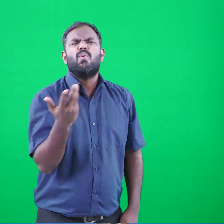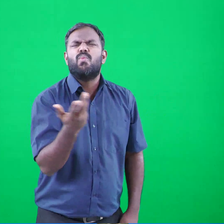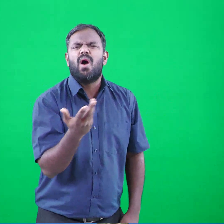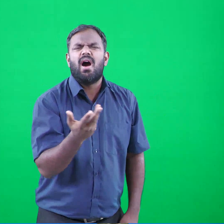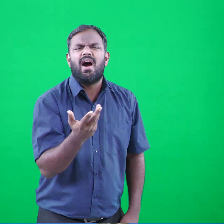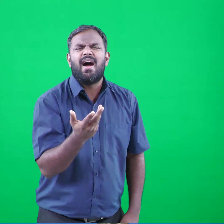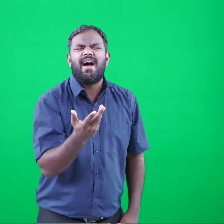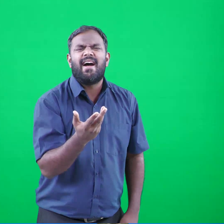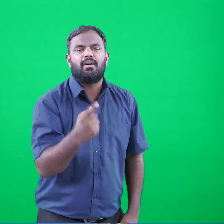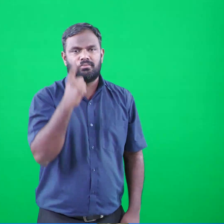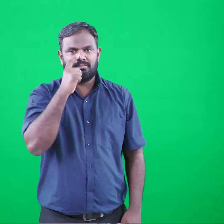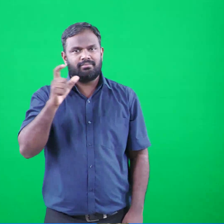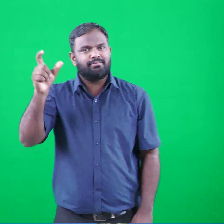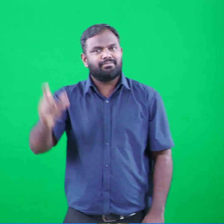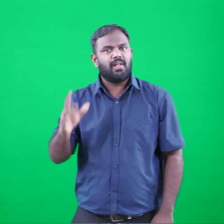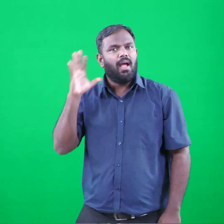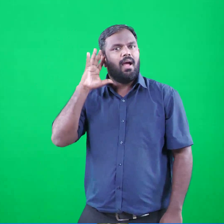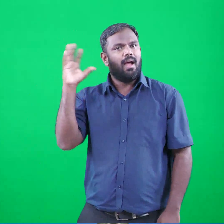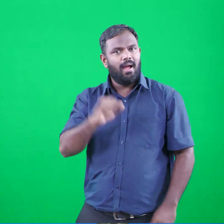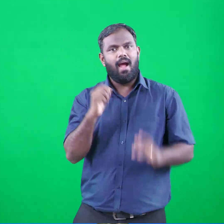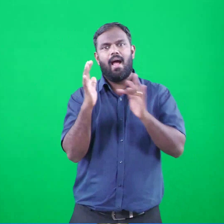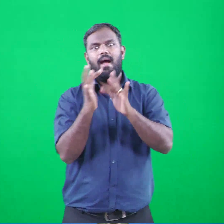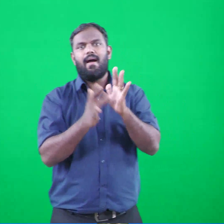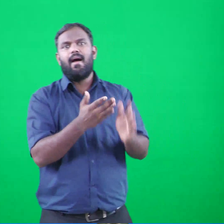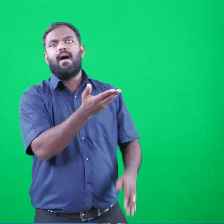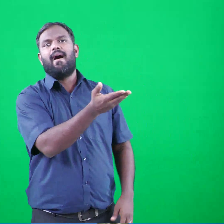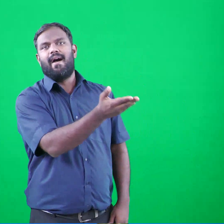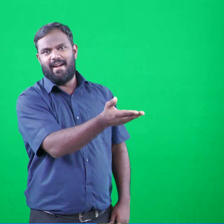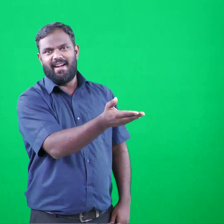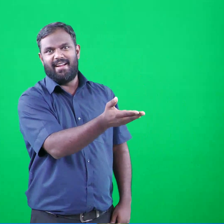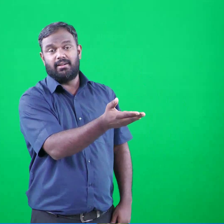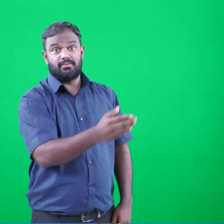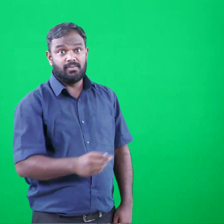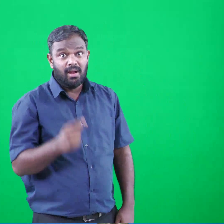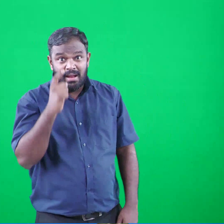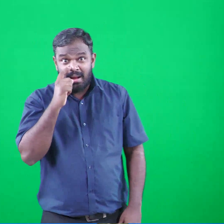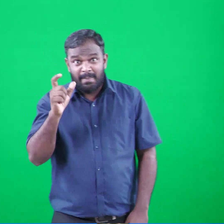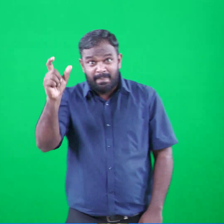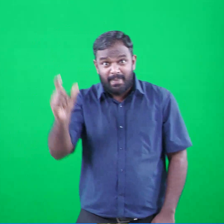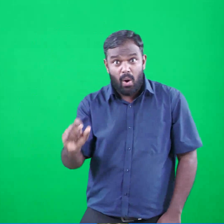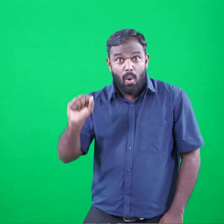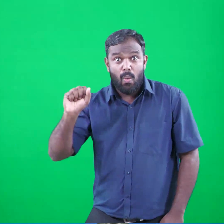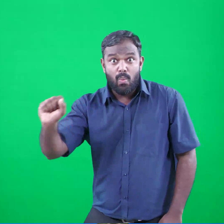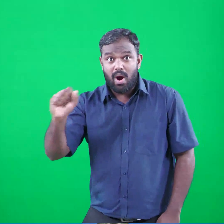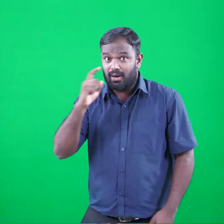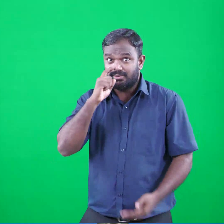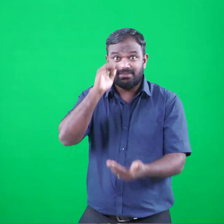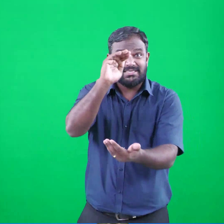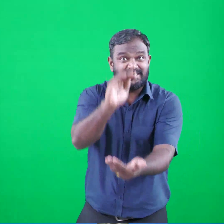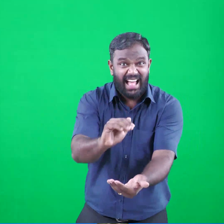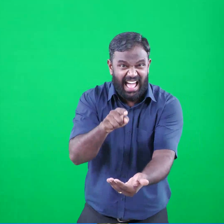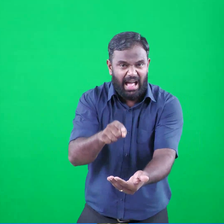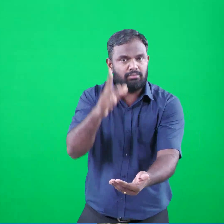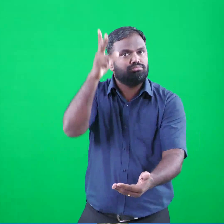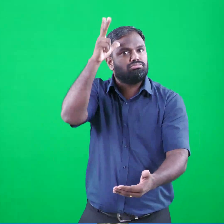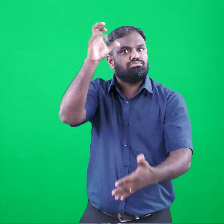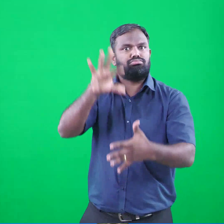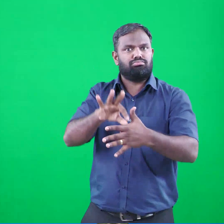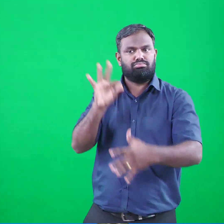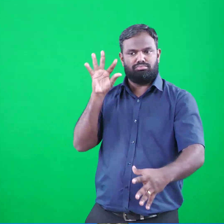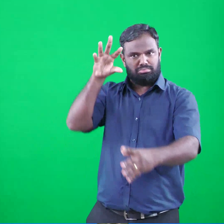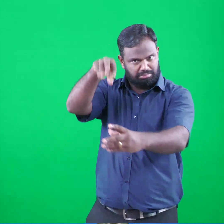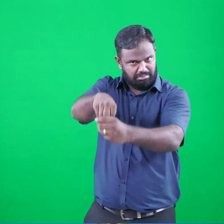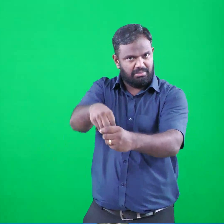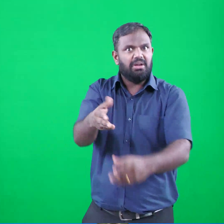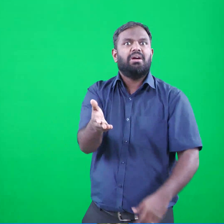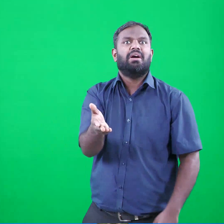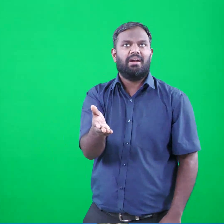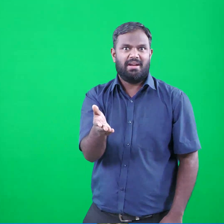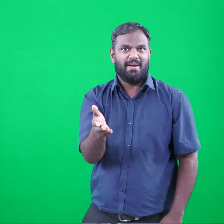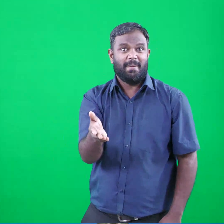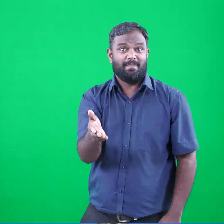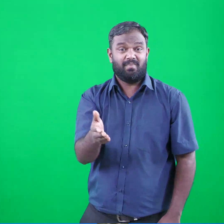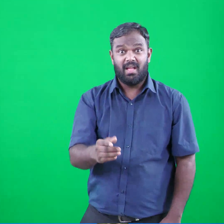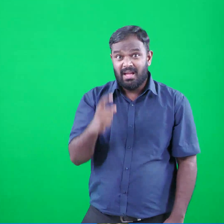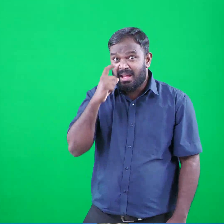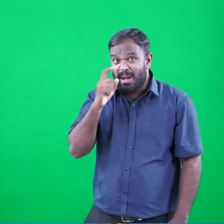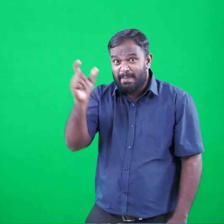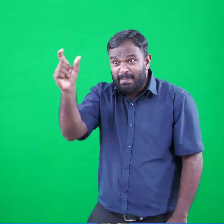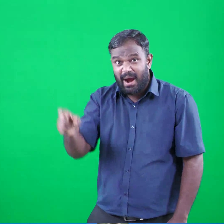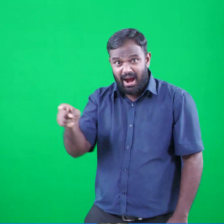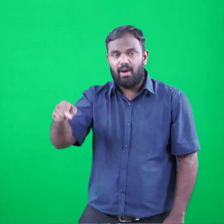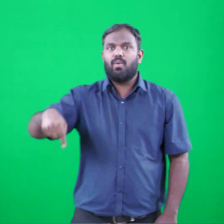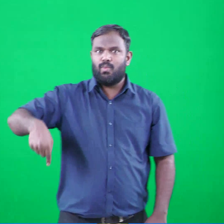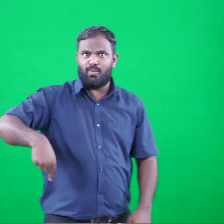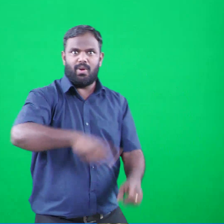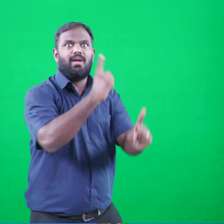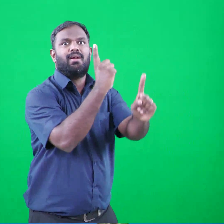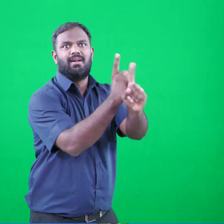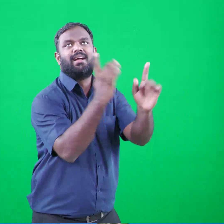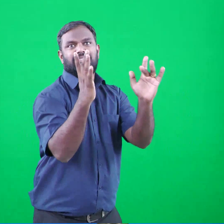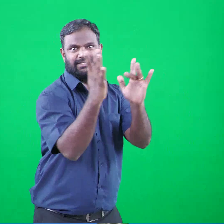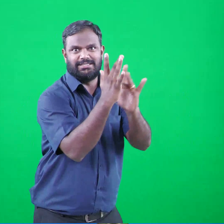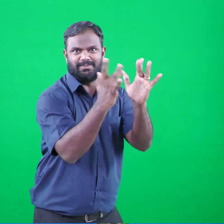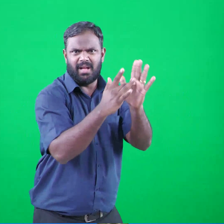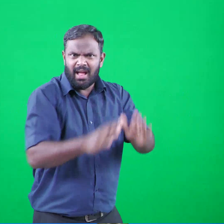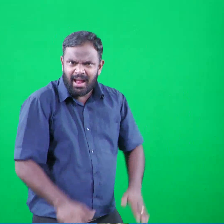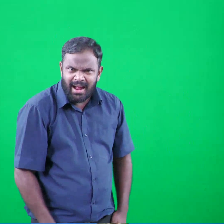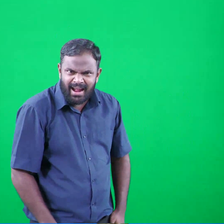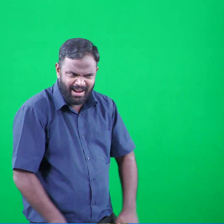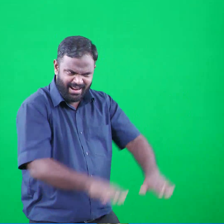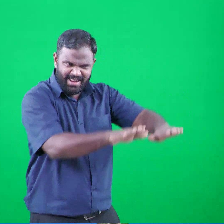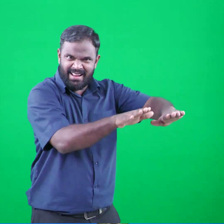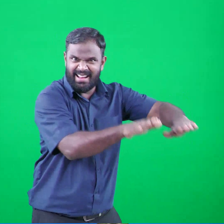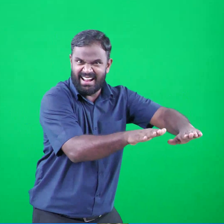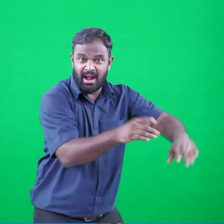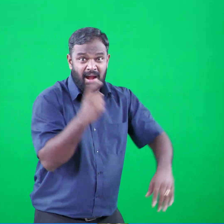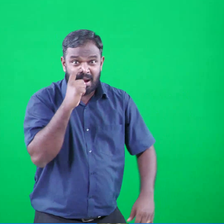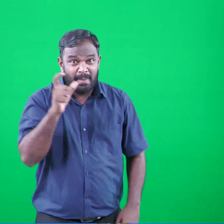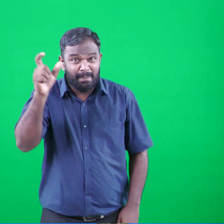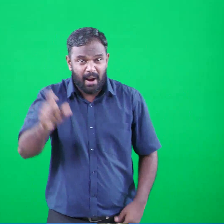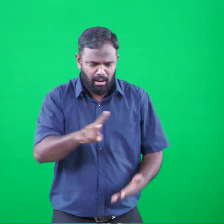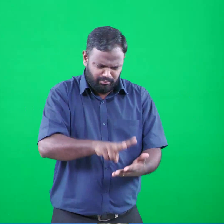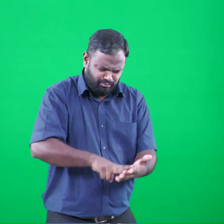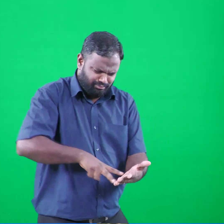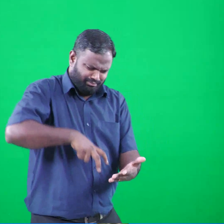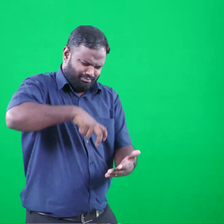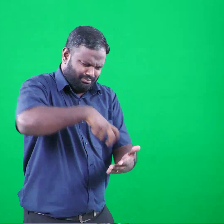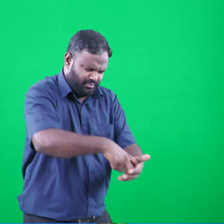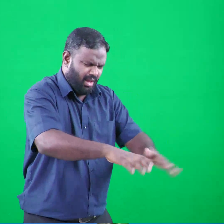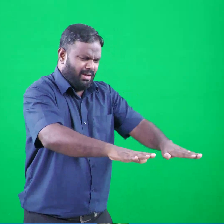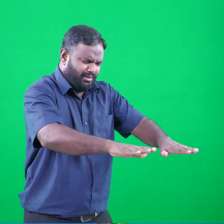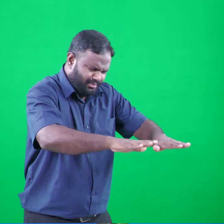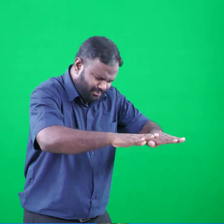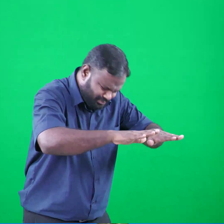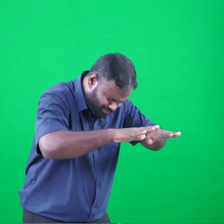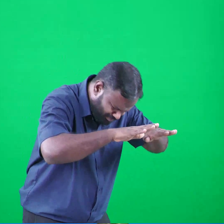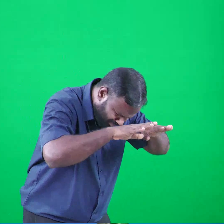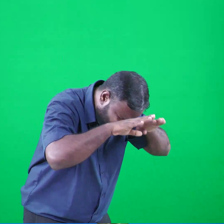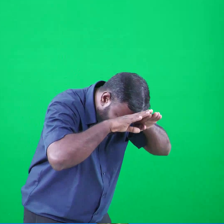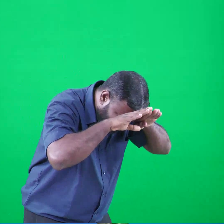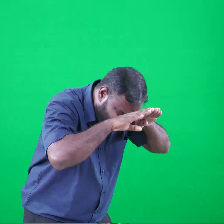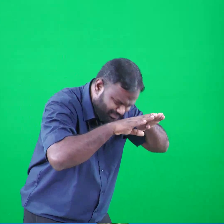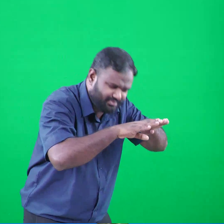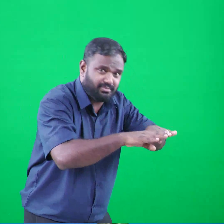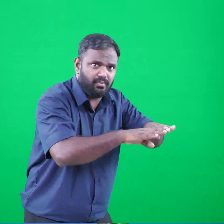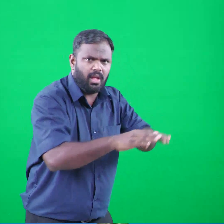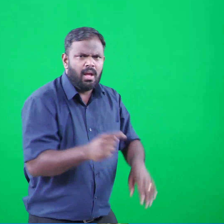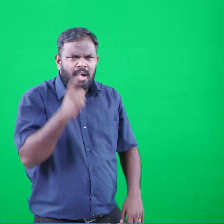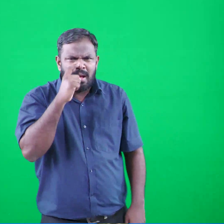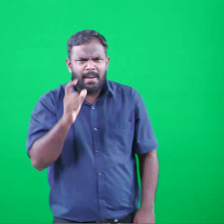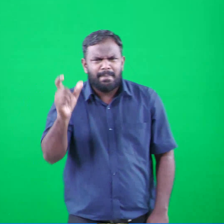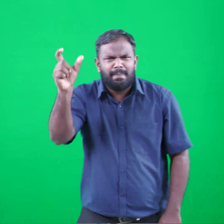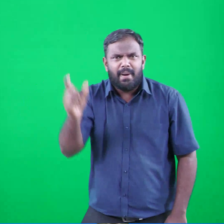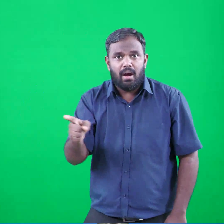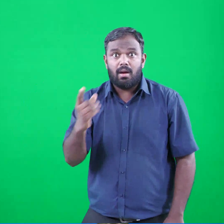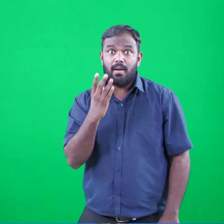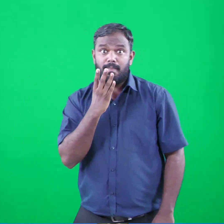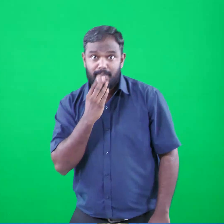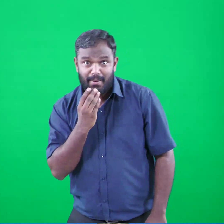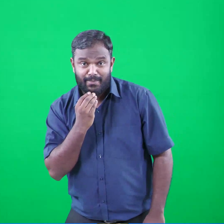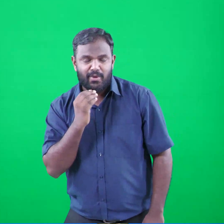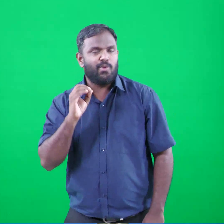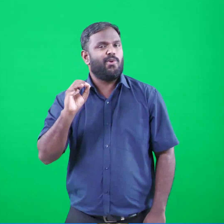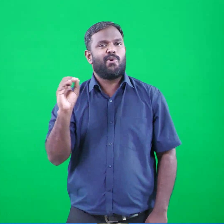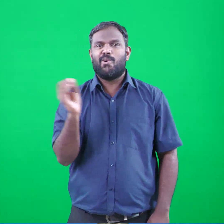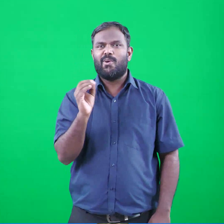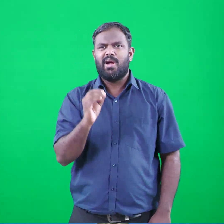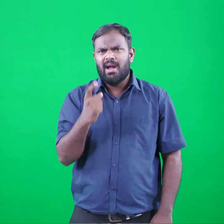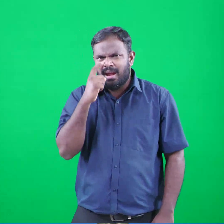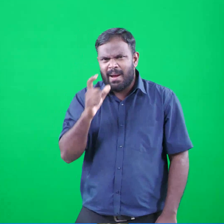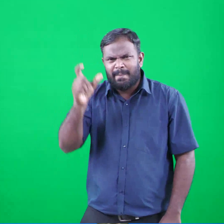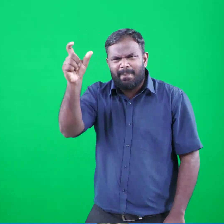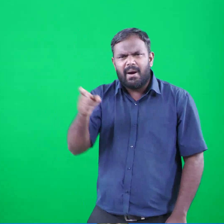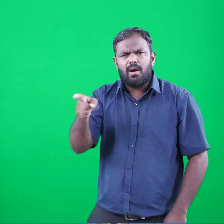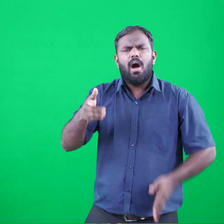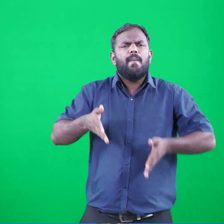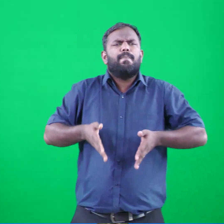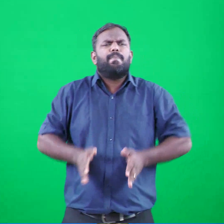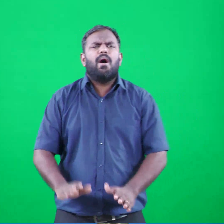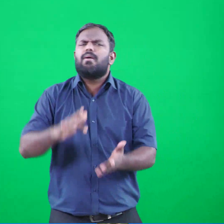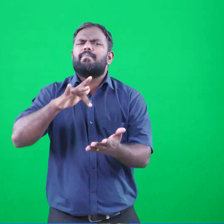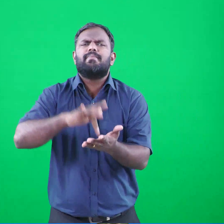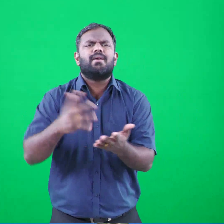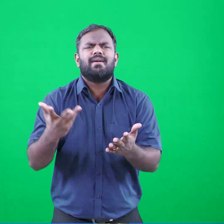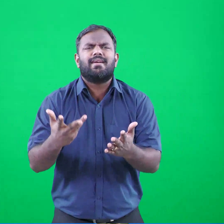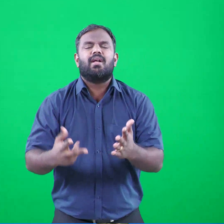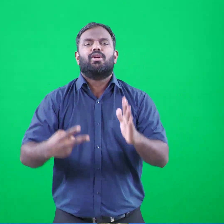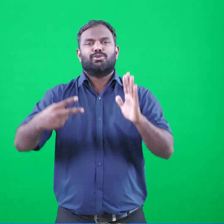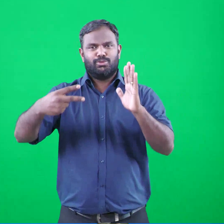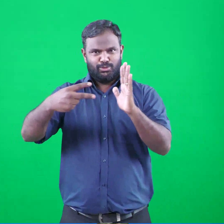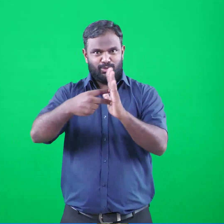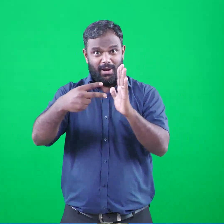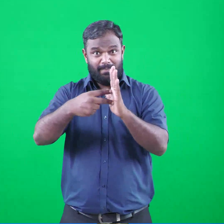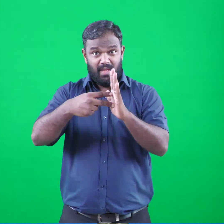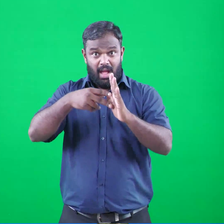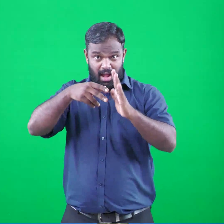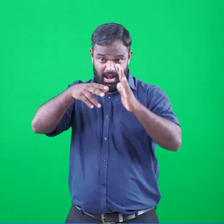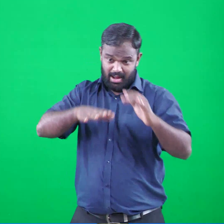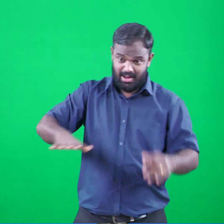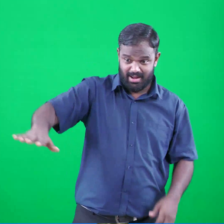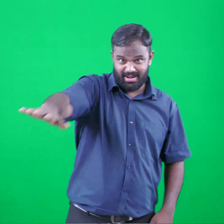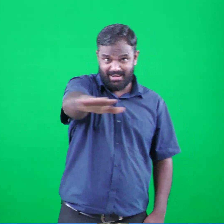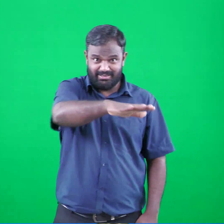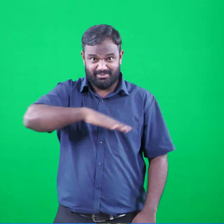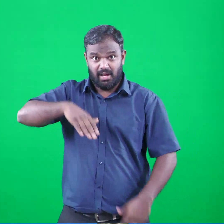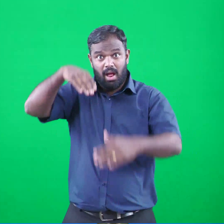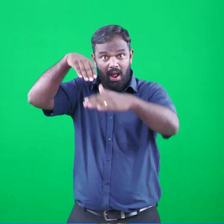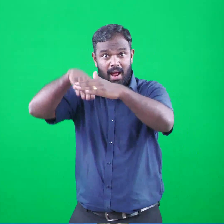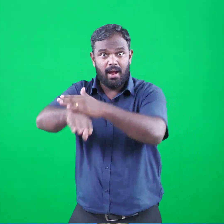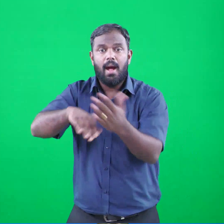Instead, a woman whose little daughter had an unclean spirit soon heard about Jesus, and she came and fell at His feet.